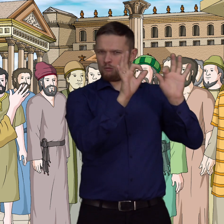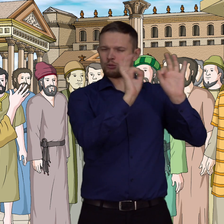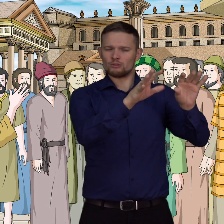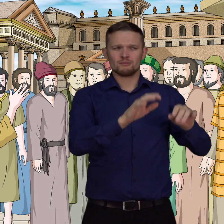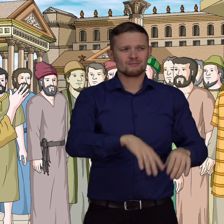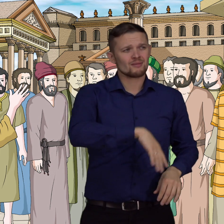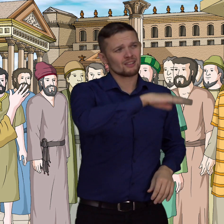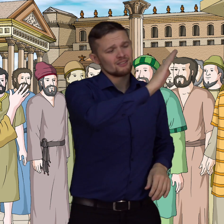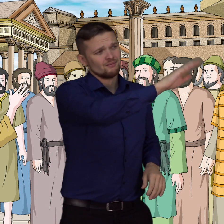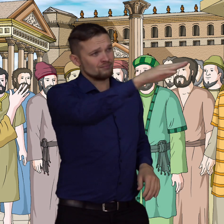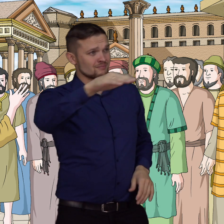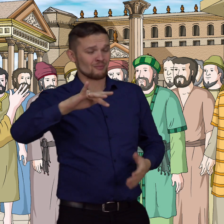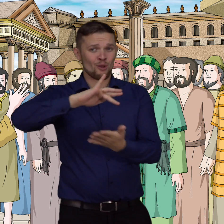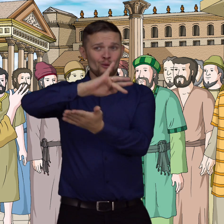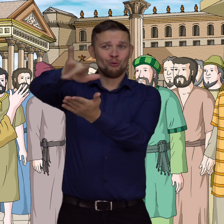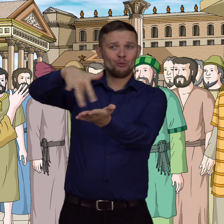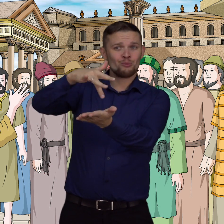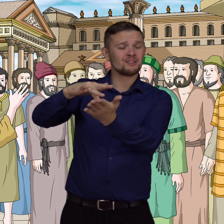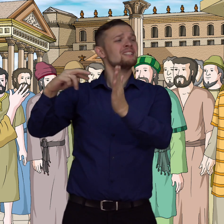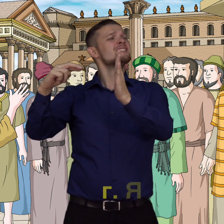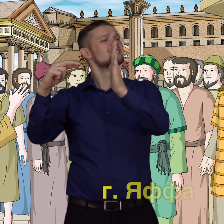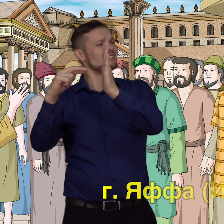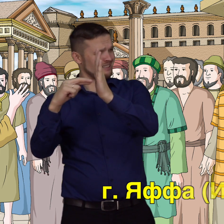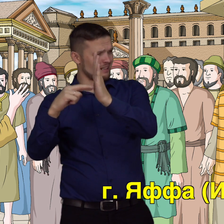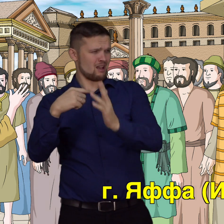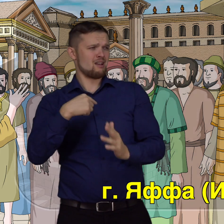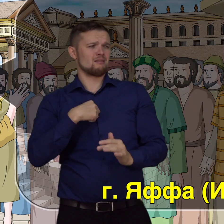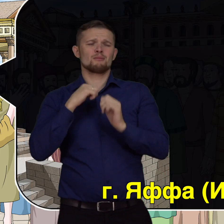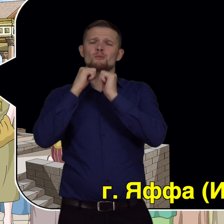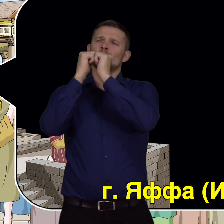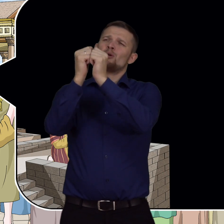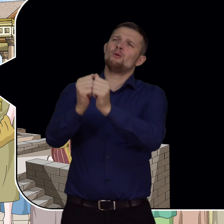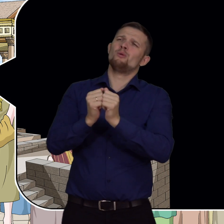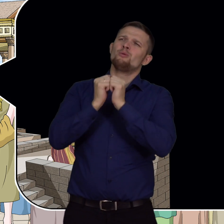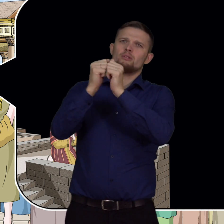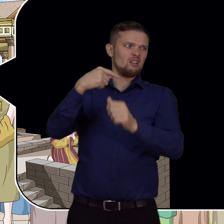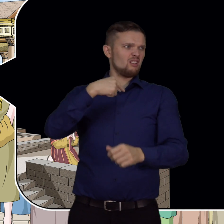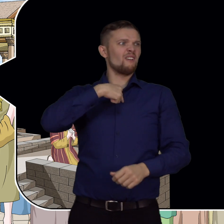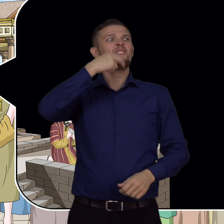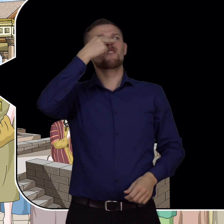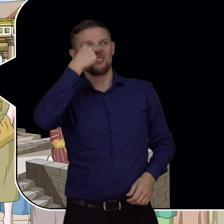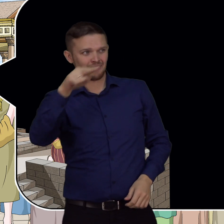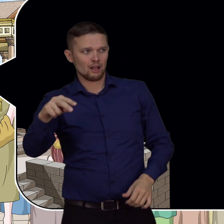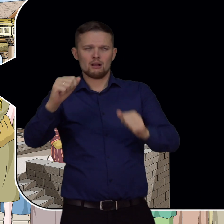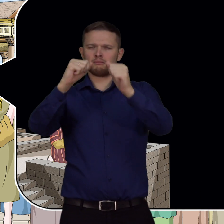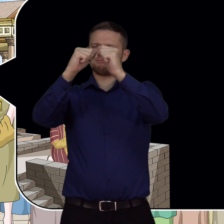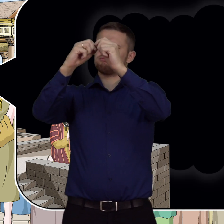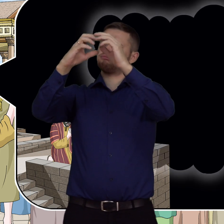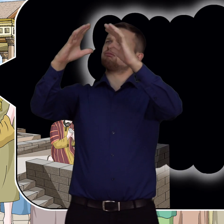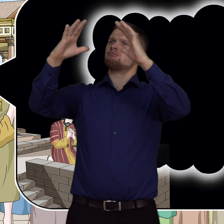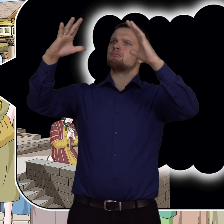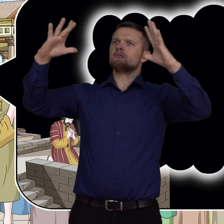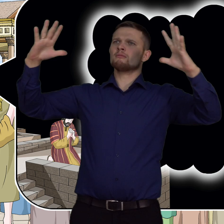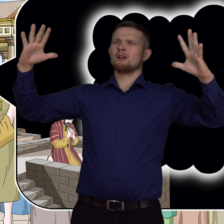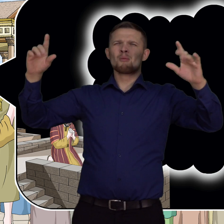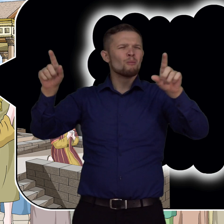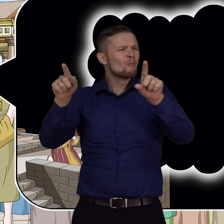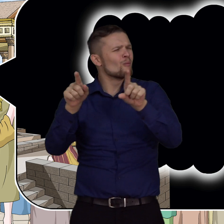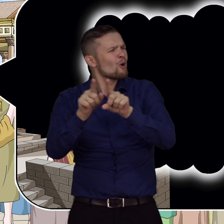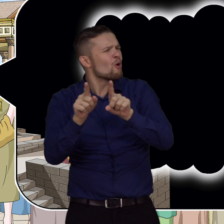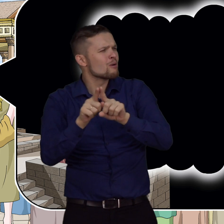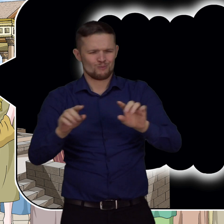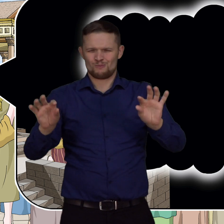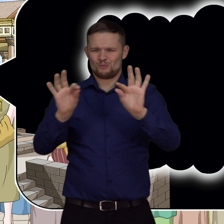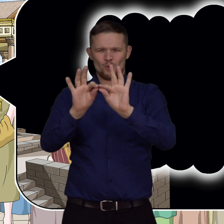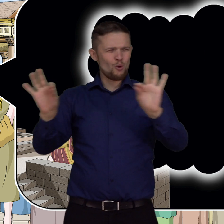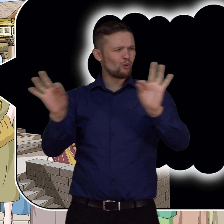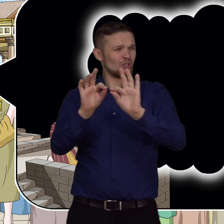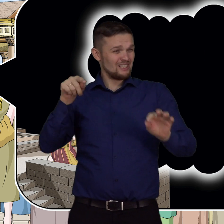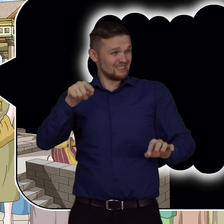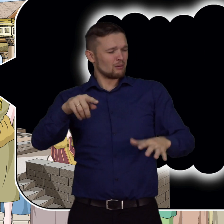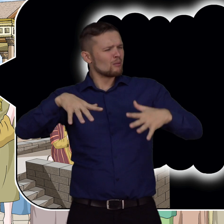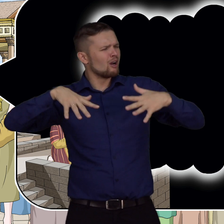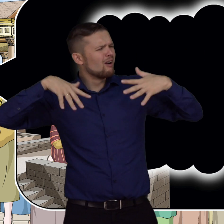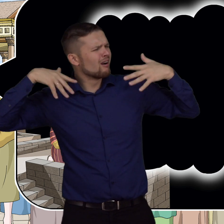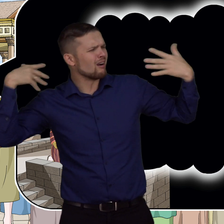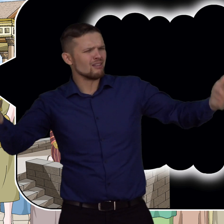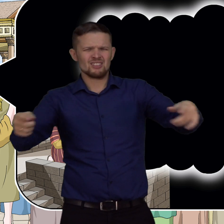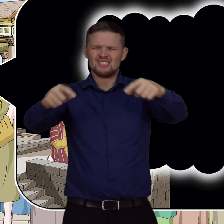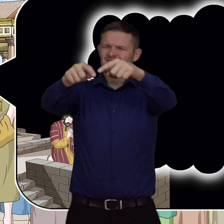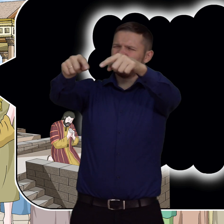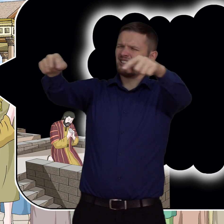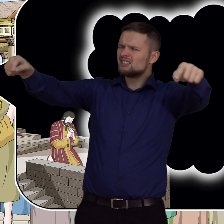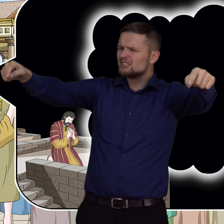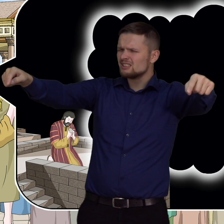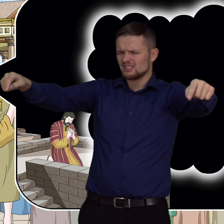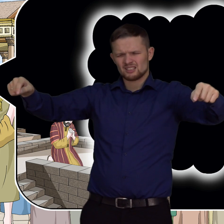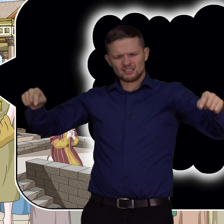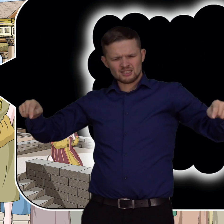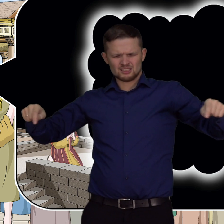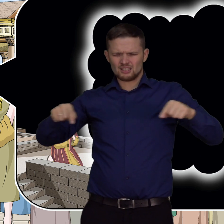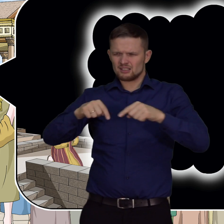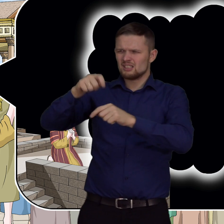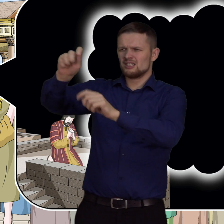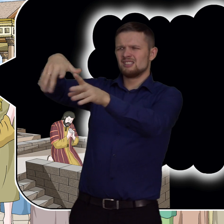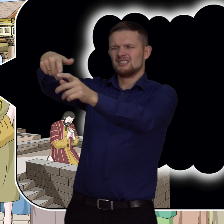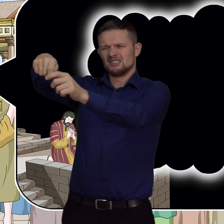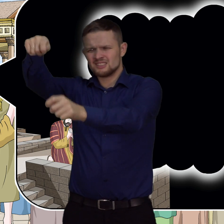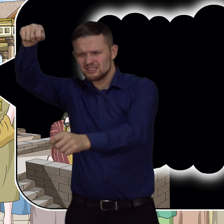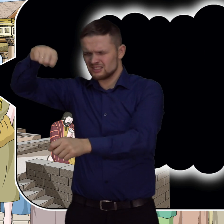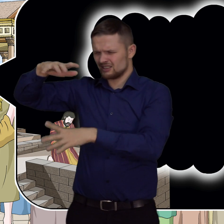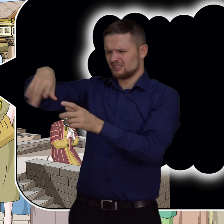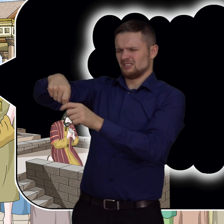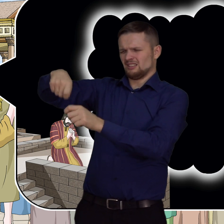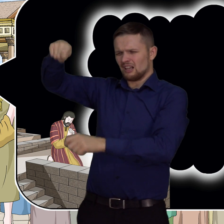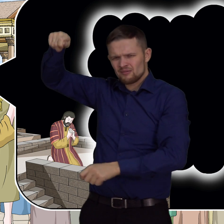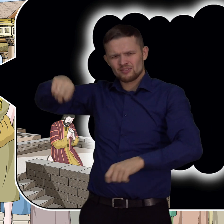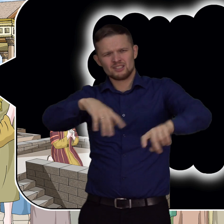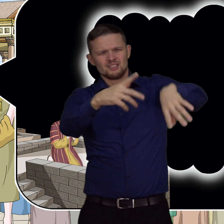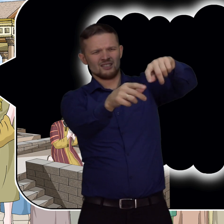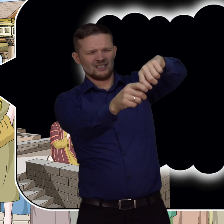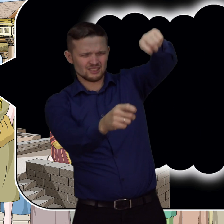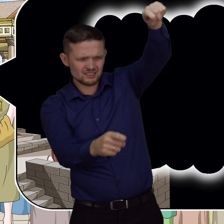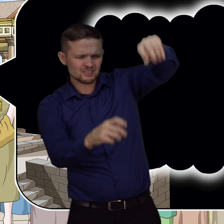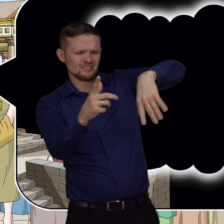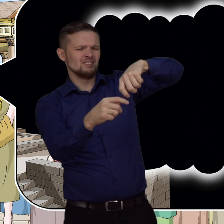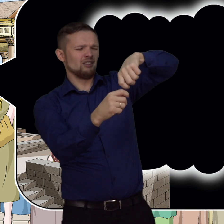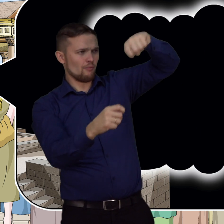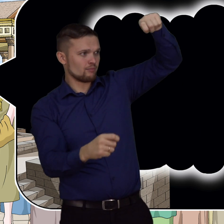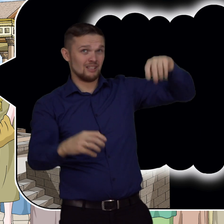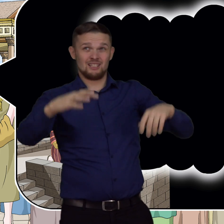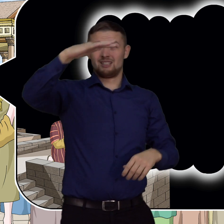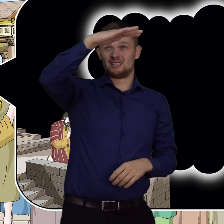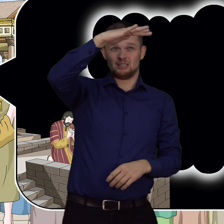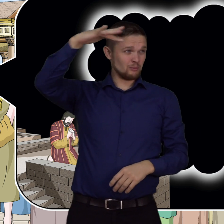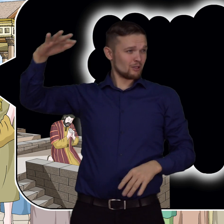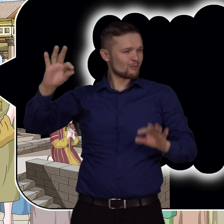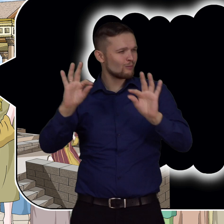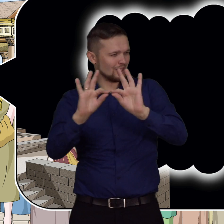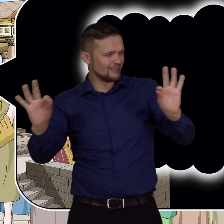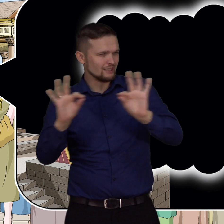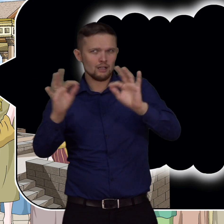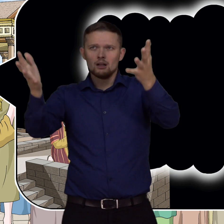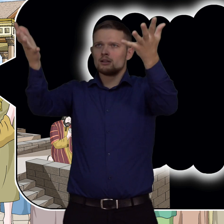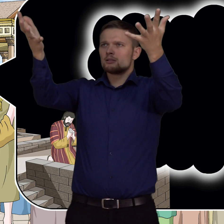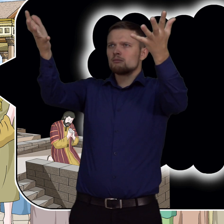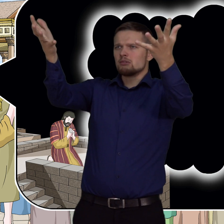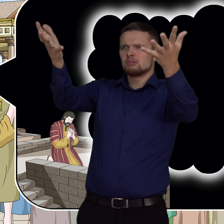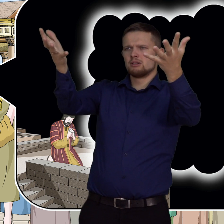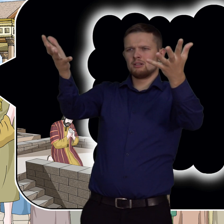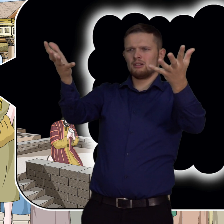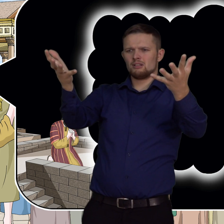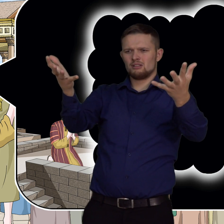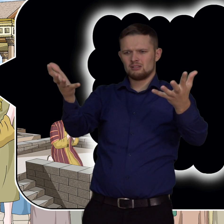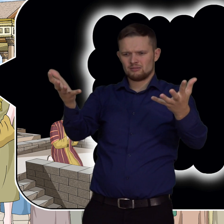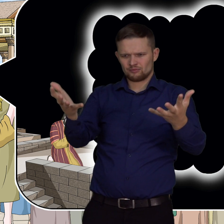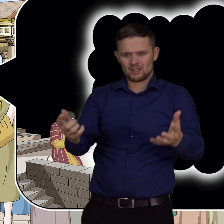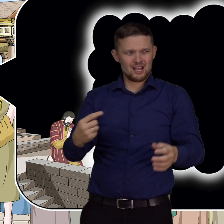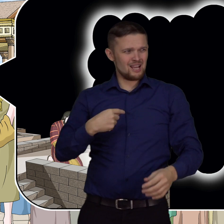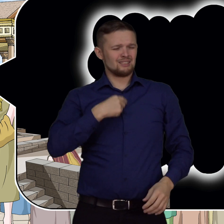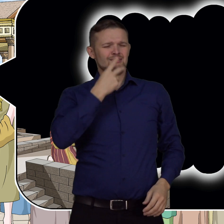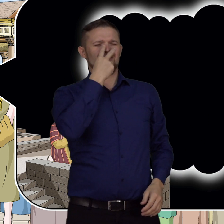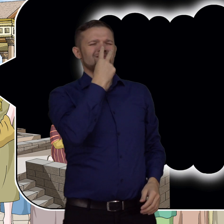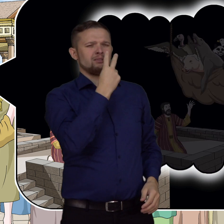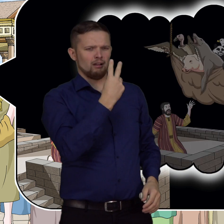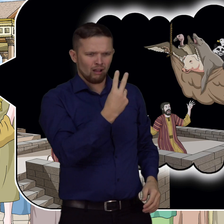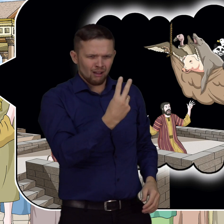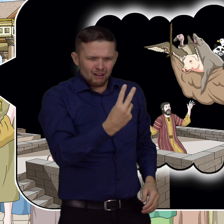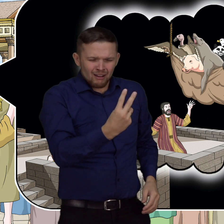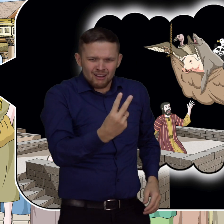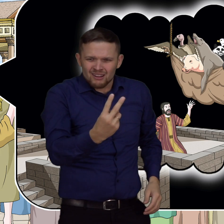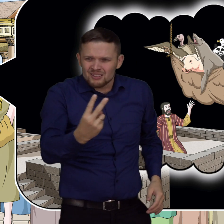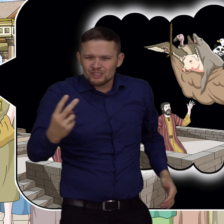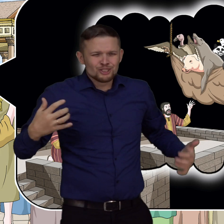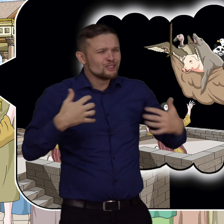But Peter began and explained to them the whole sequence of events: “I was in the city of Joppa praying, and in a trance I saw a vision of something like a large sheet being let down from heaven by its four corners, and it came right down to me.